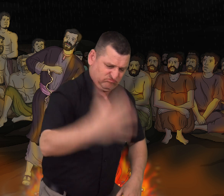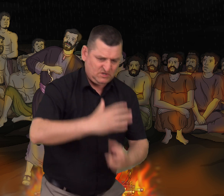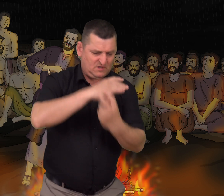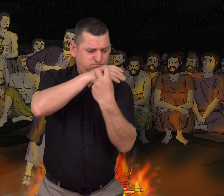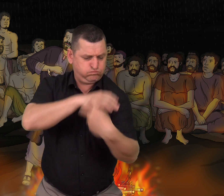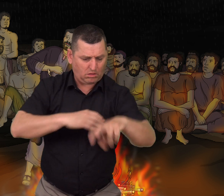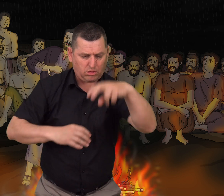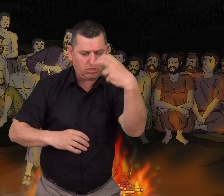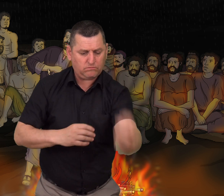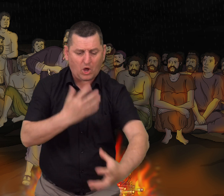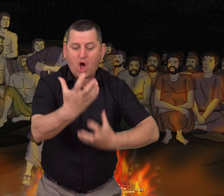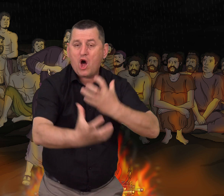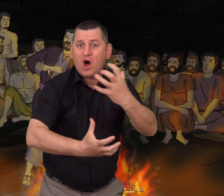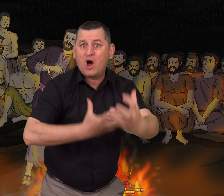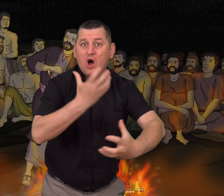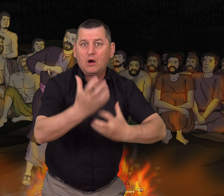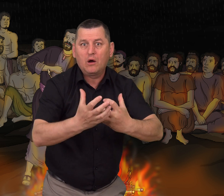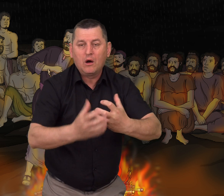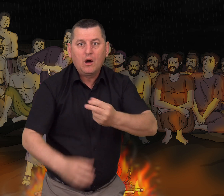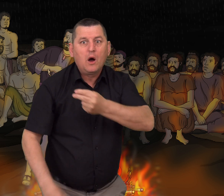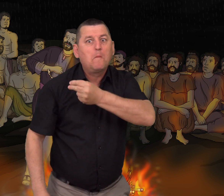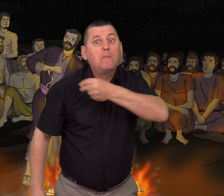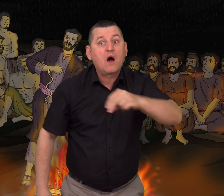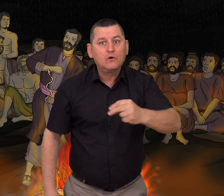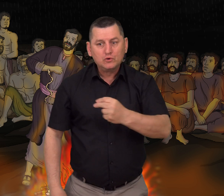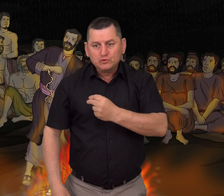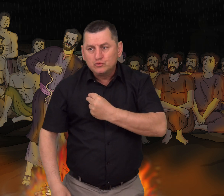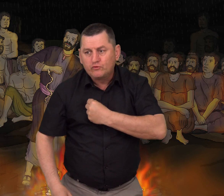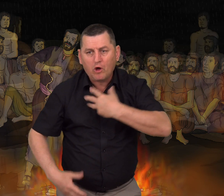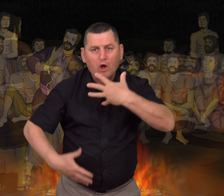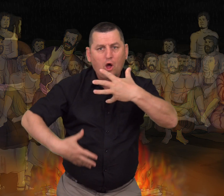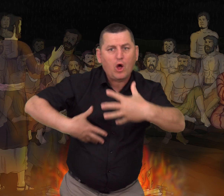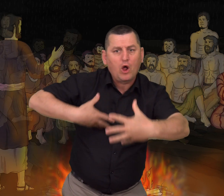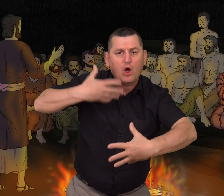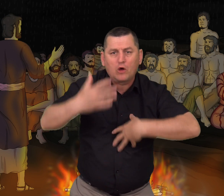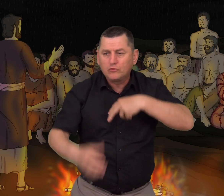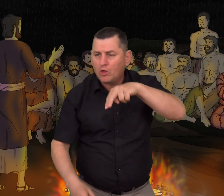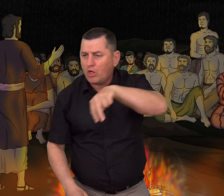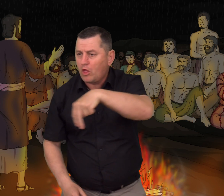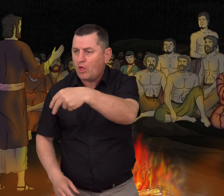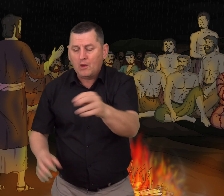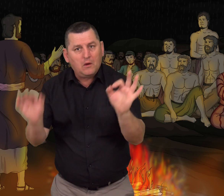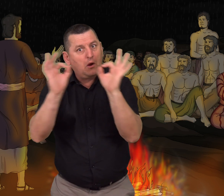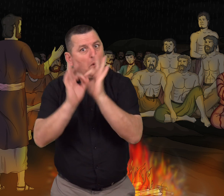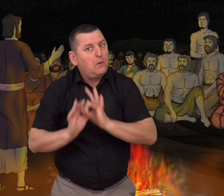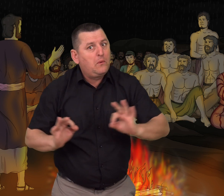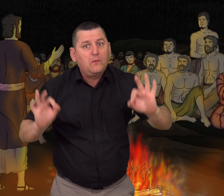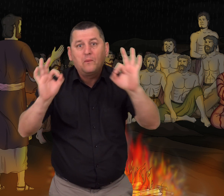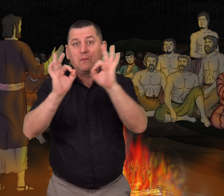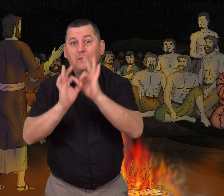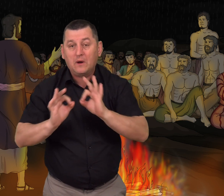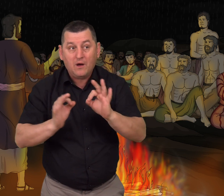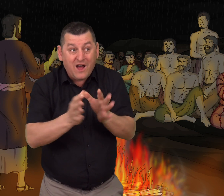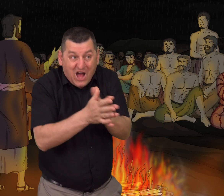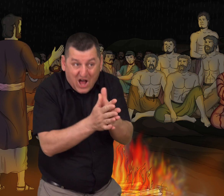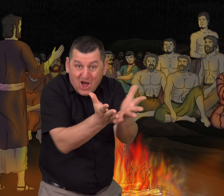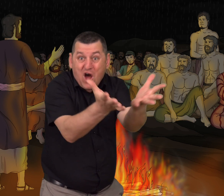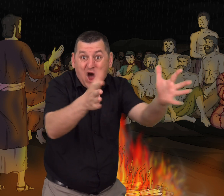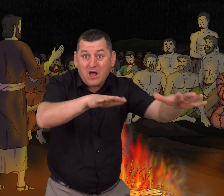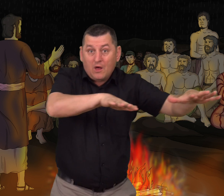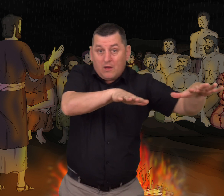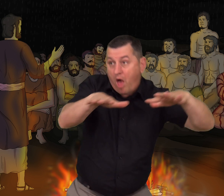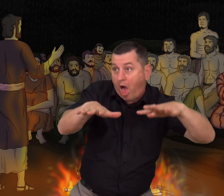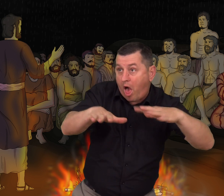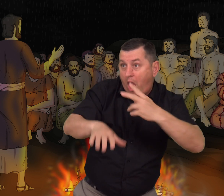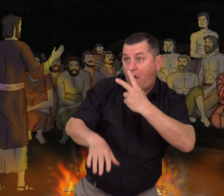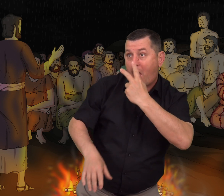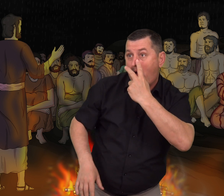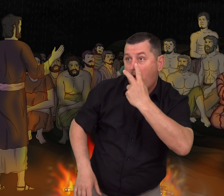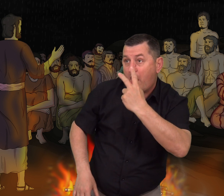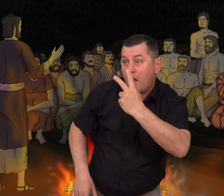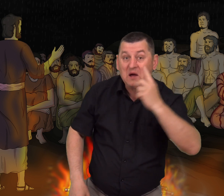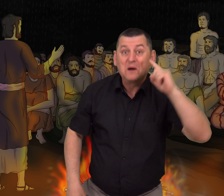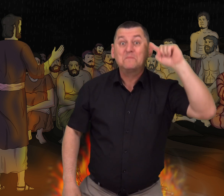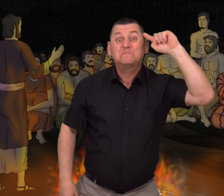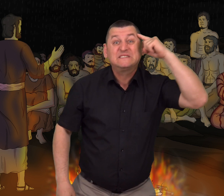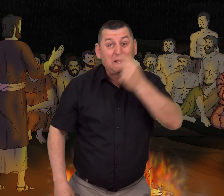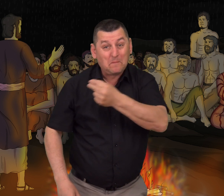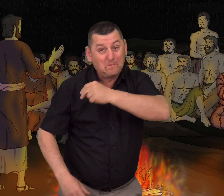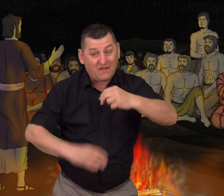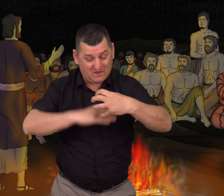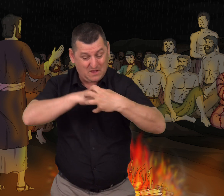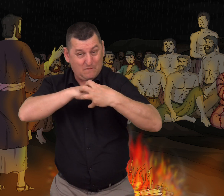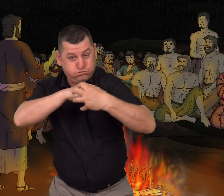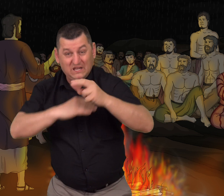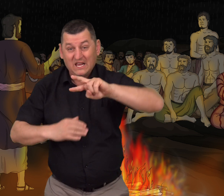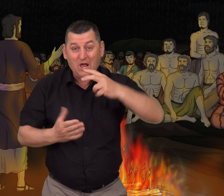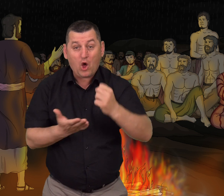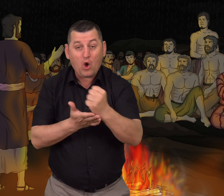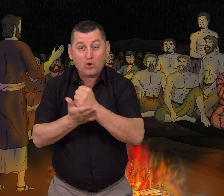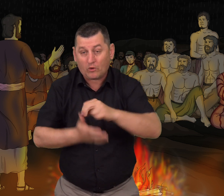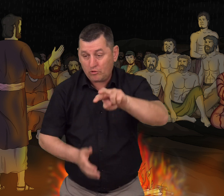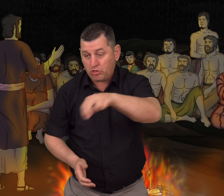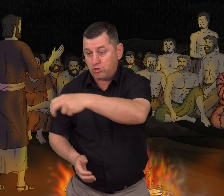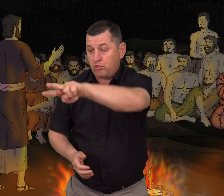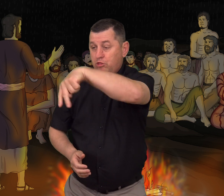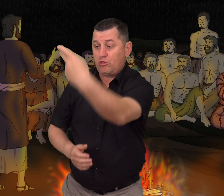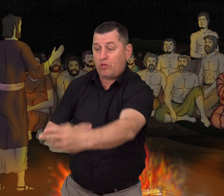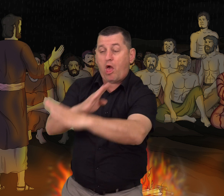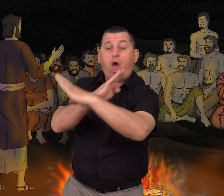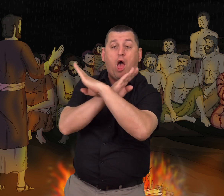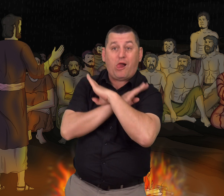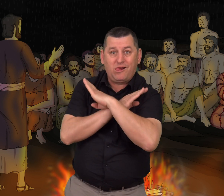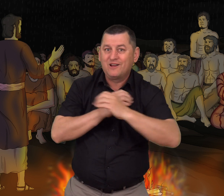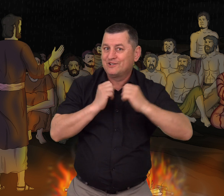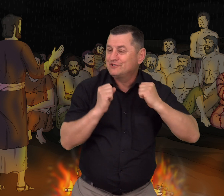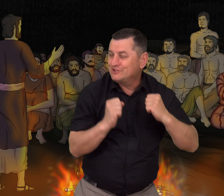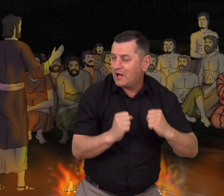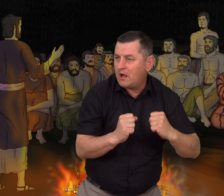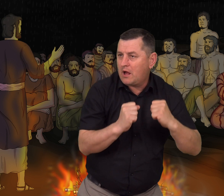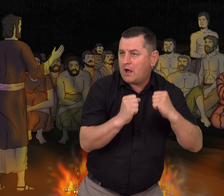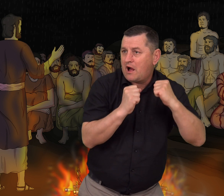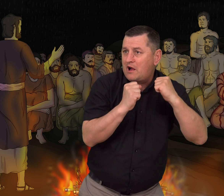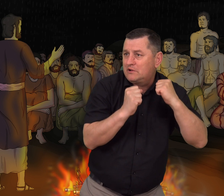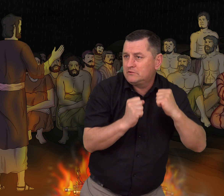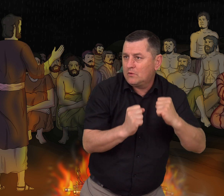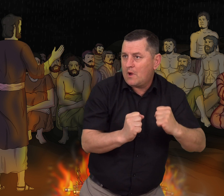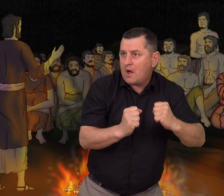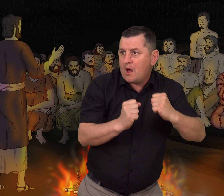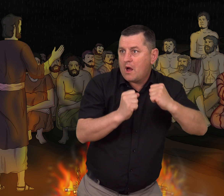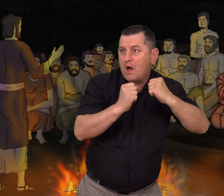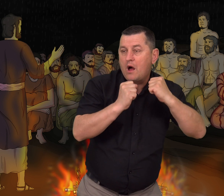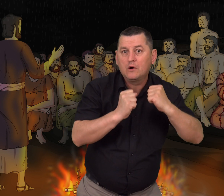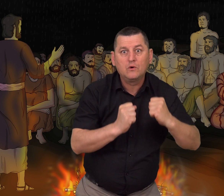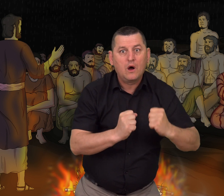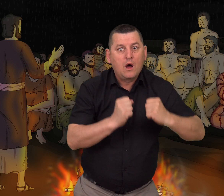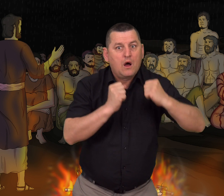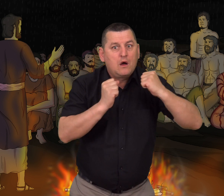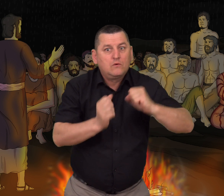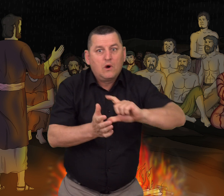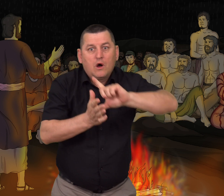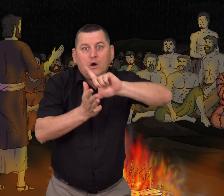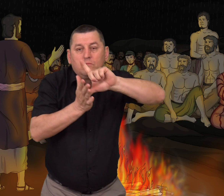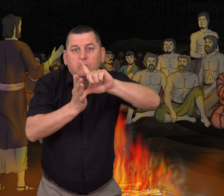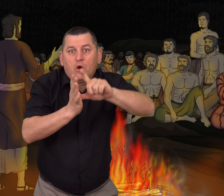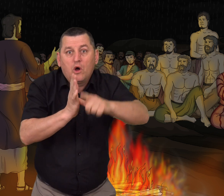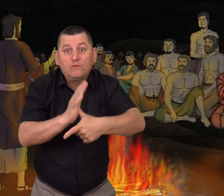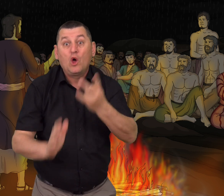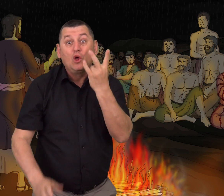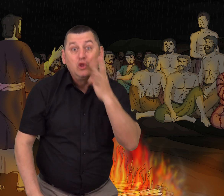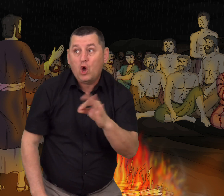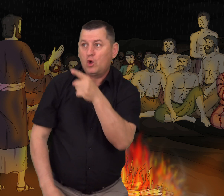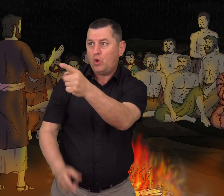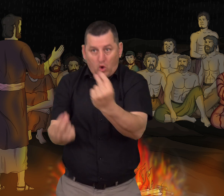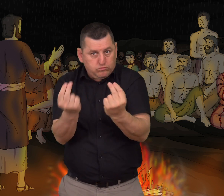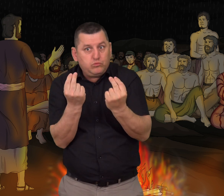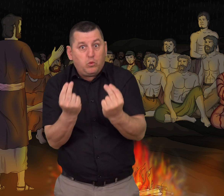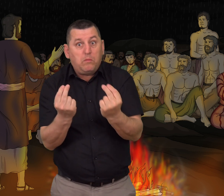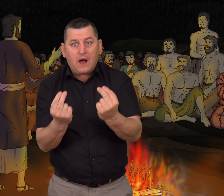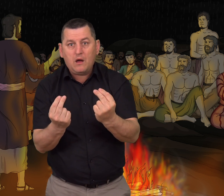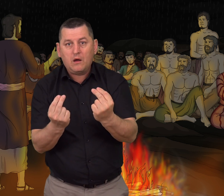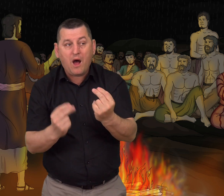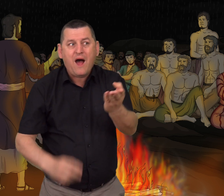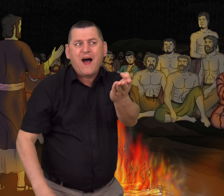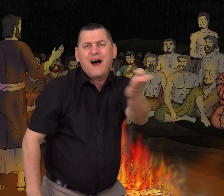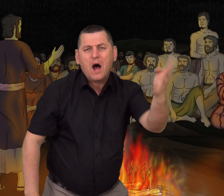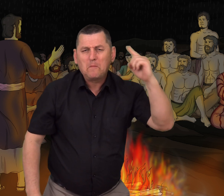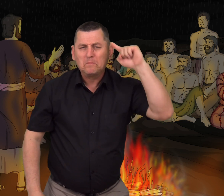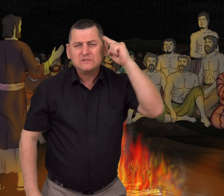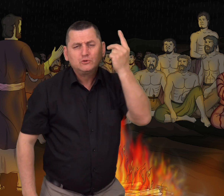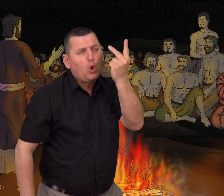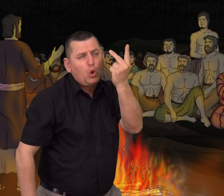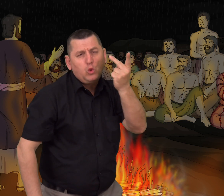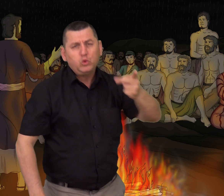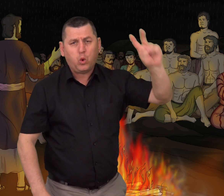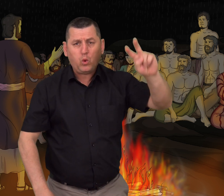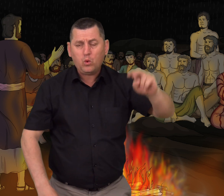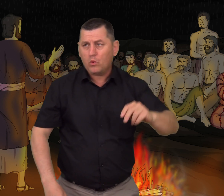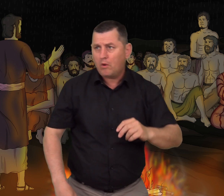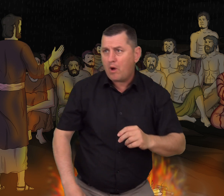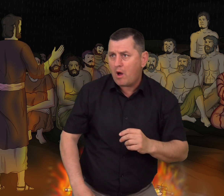But Paul shook the creature off into the fire and suffered no ill effects. The islanders were expecting him to swell up or suddenly drop dead.